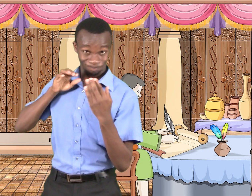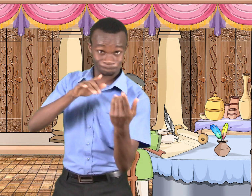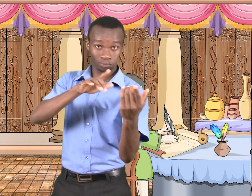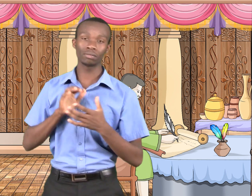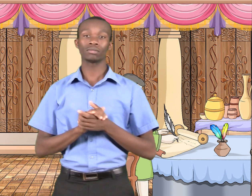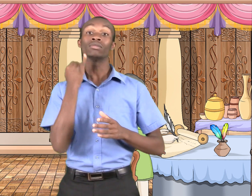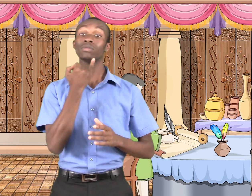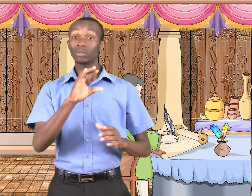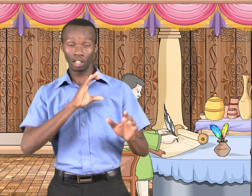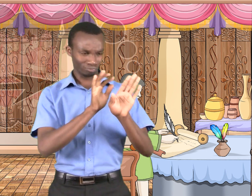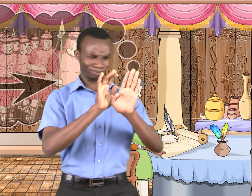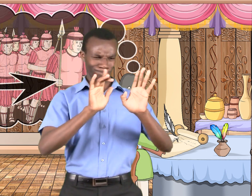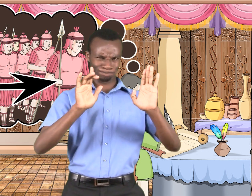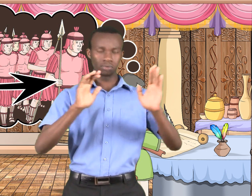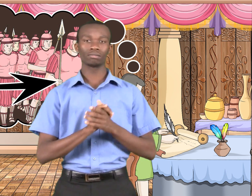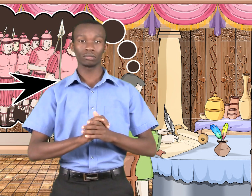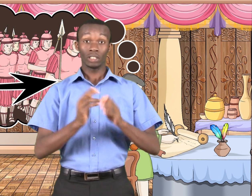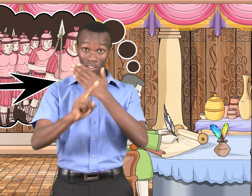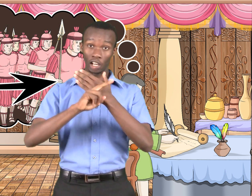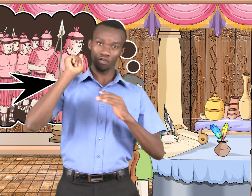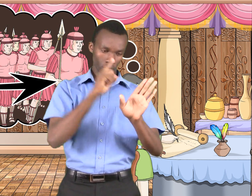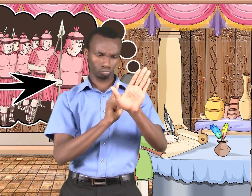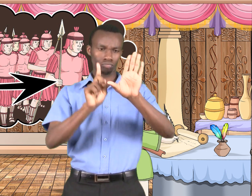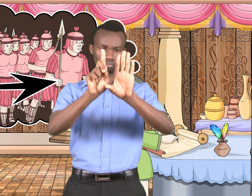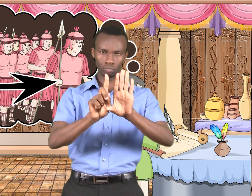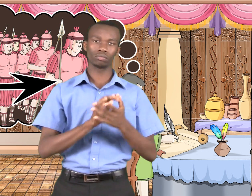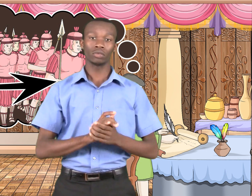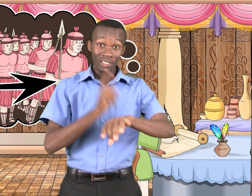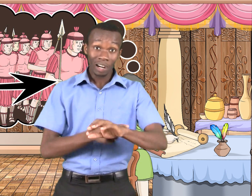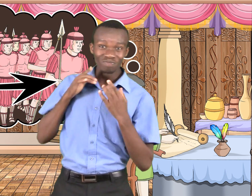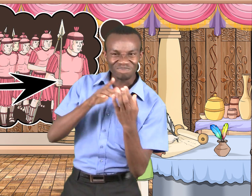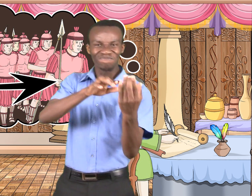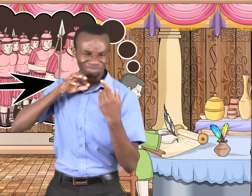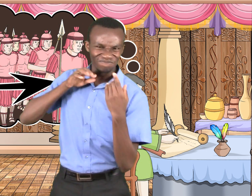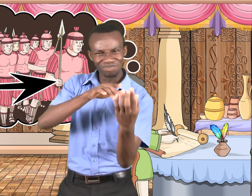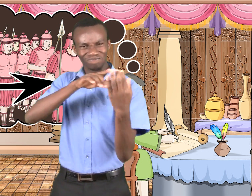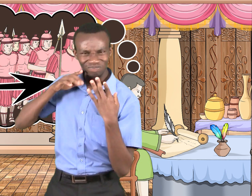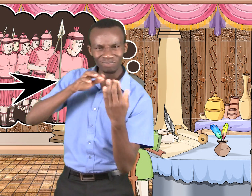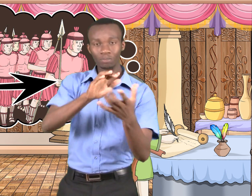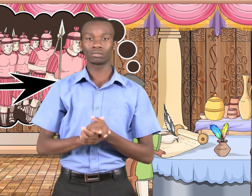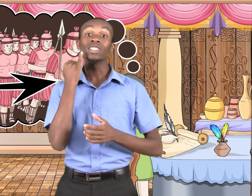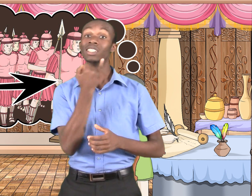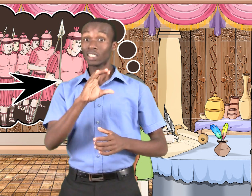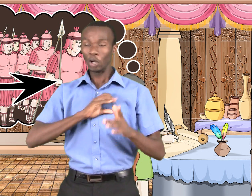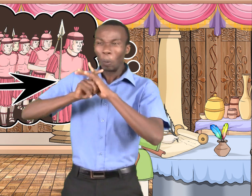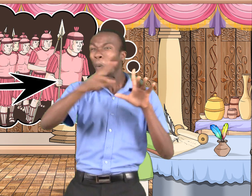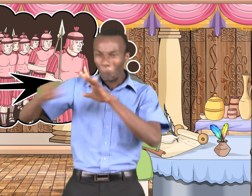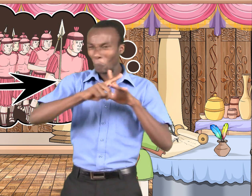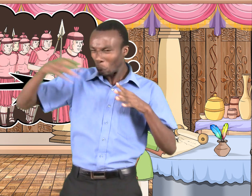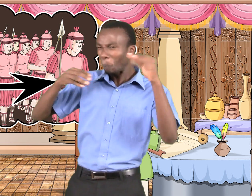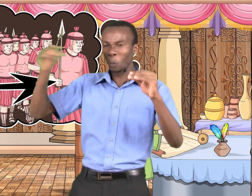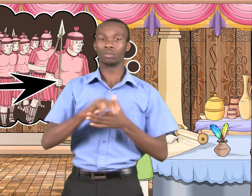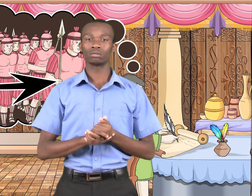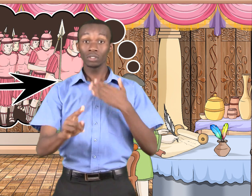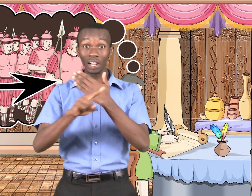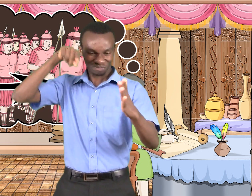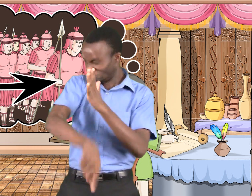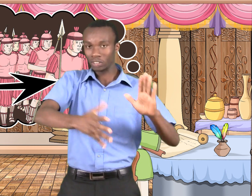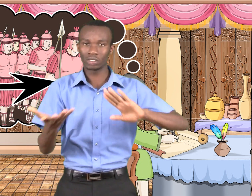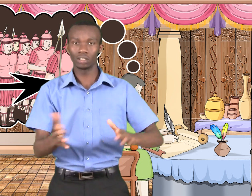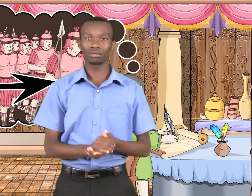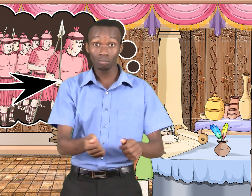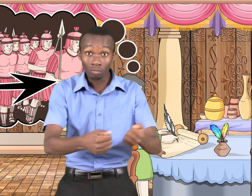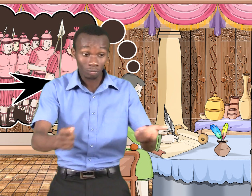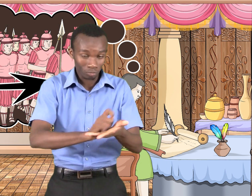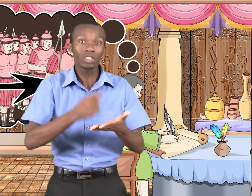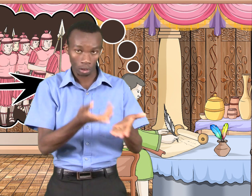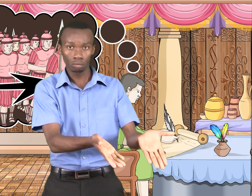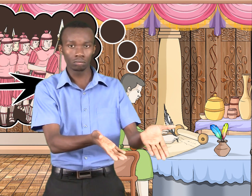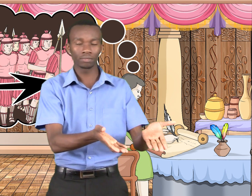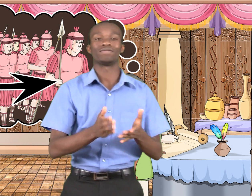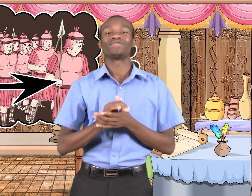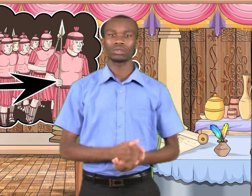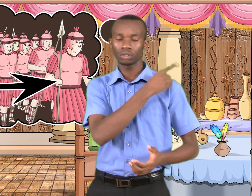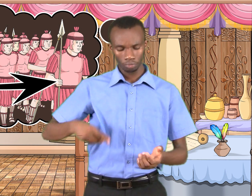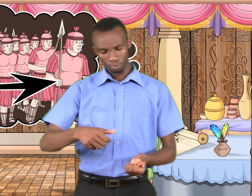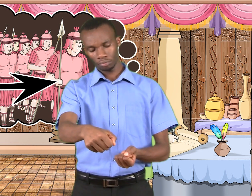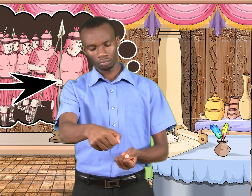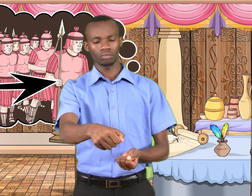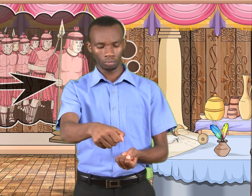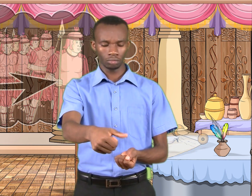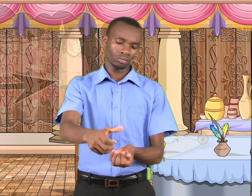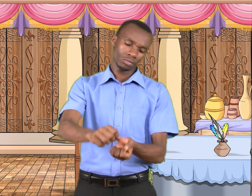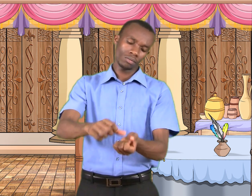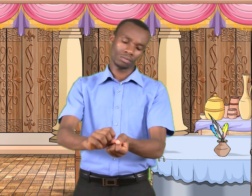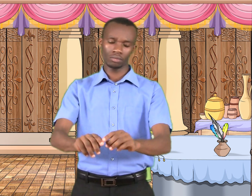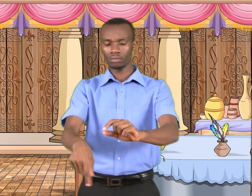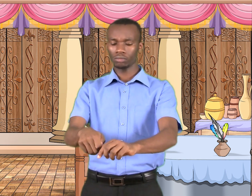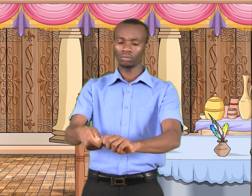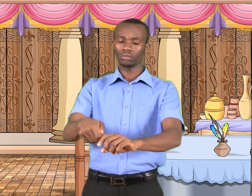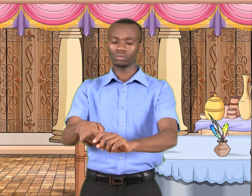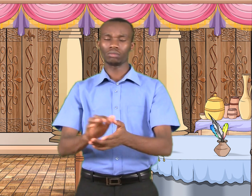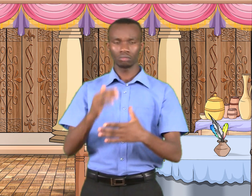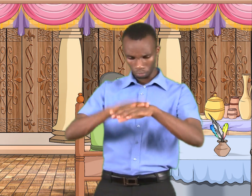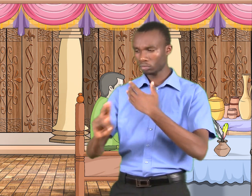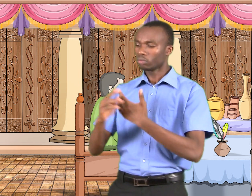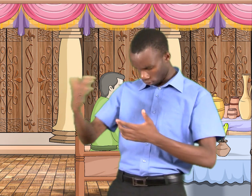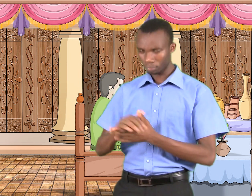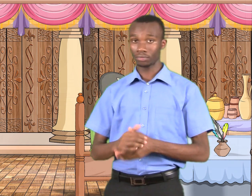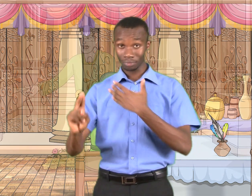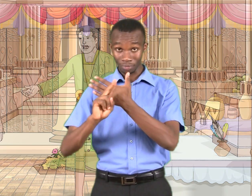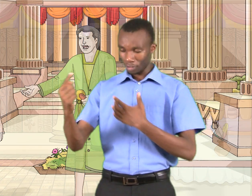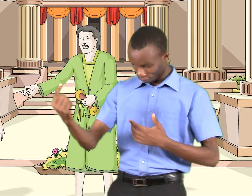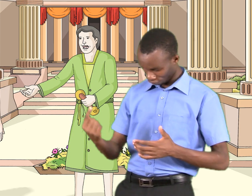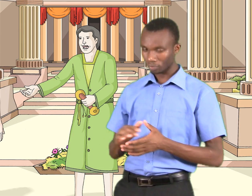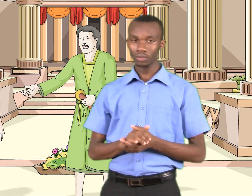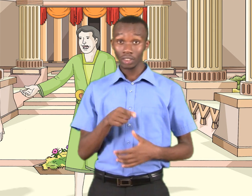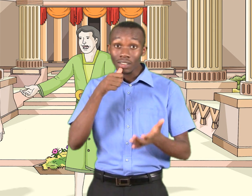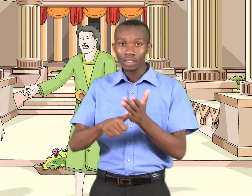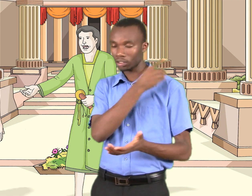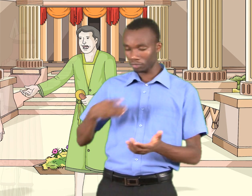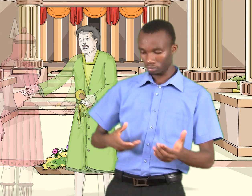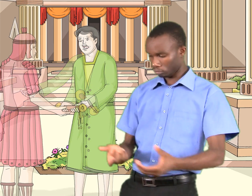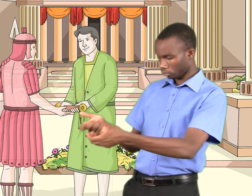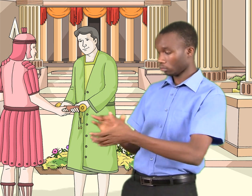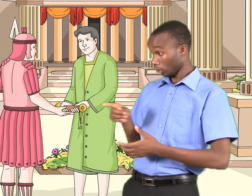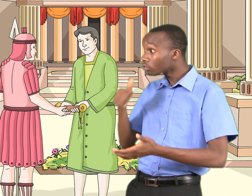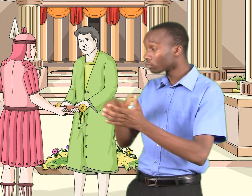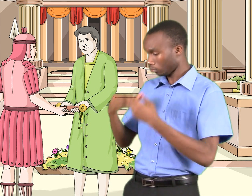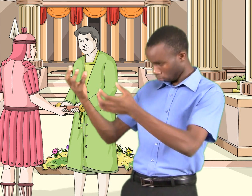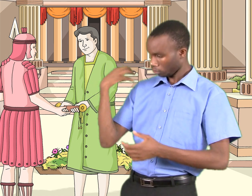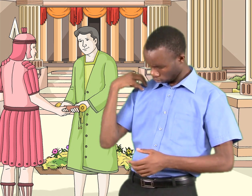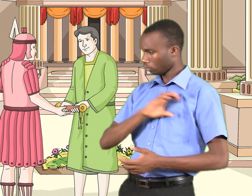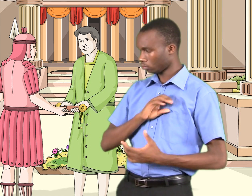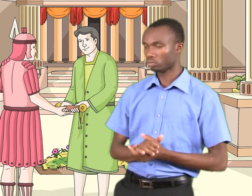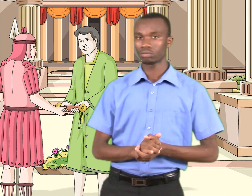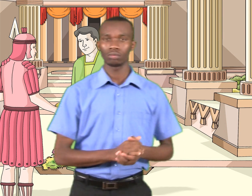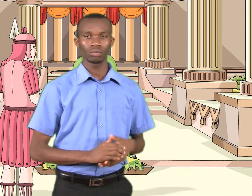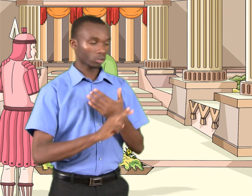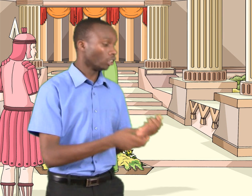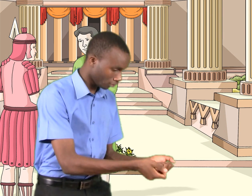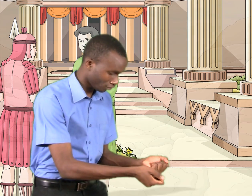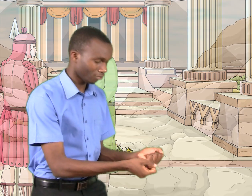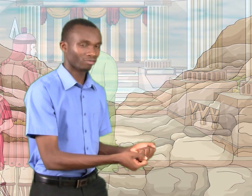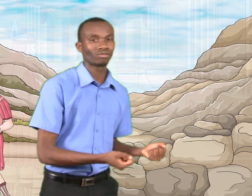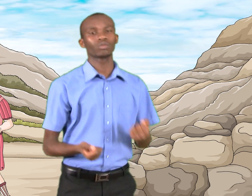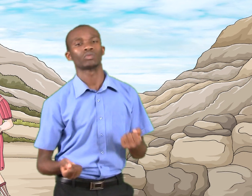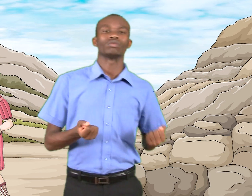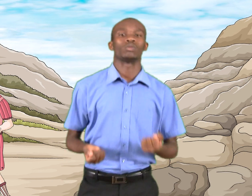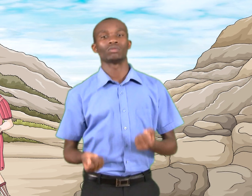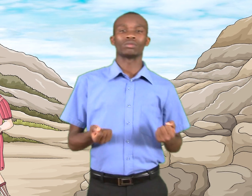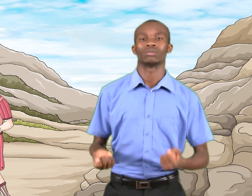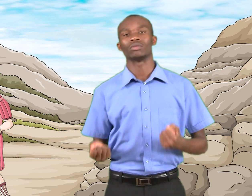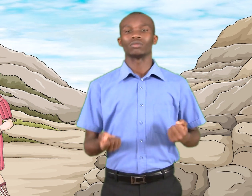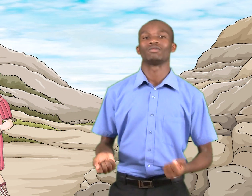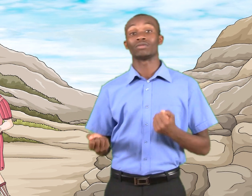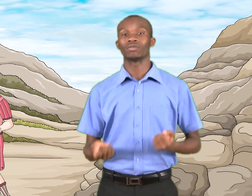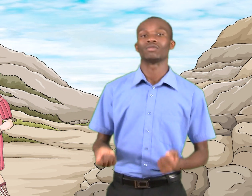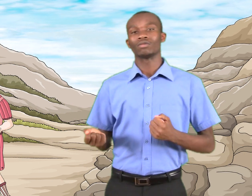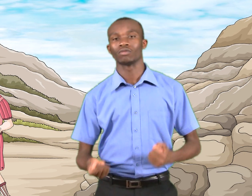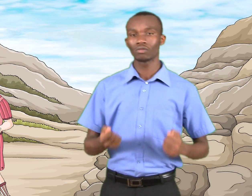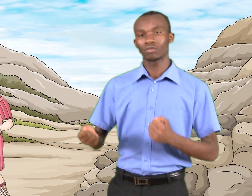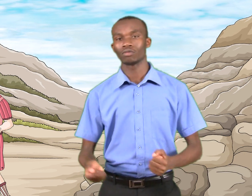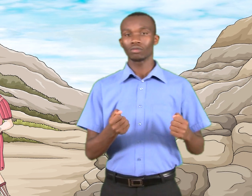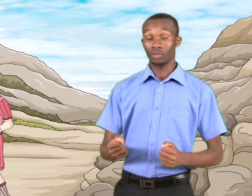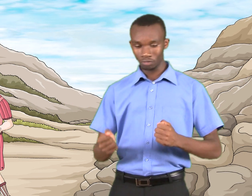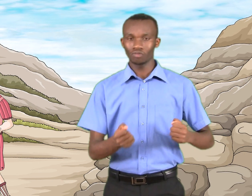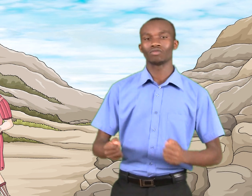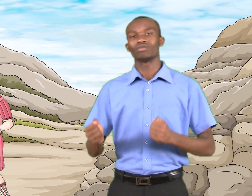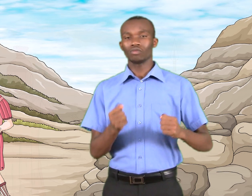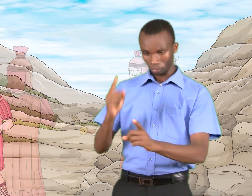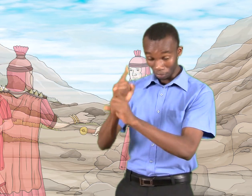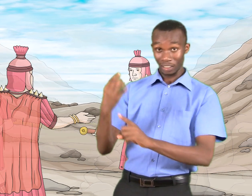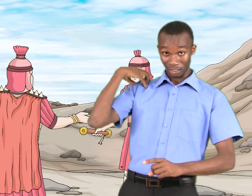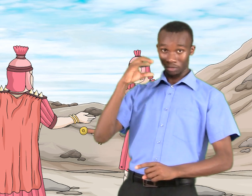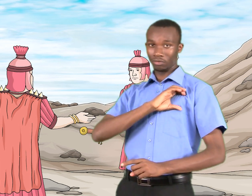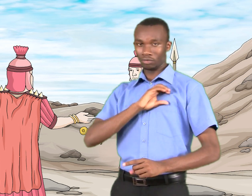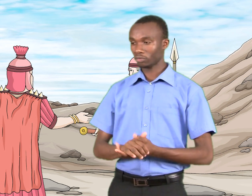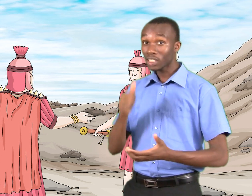In the letter he wrote: “Put Uriah at the front of the fiercest battle;